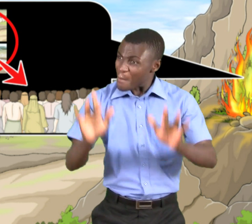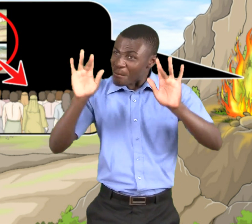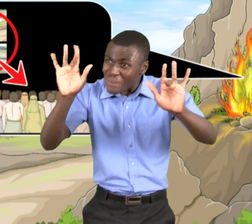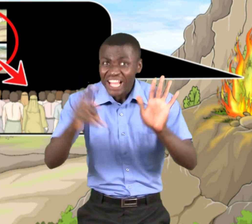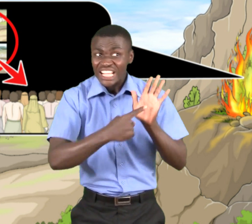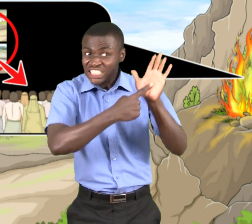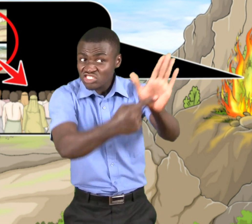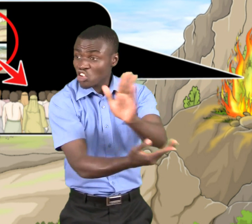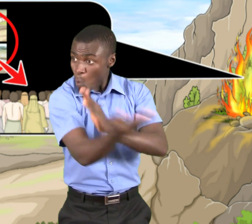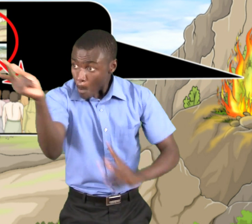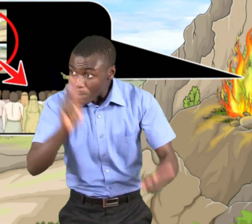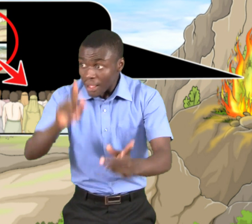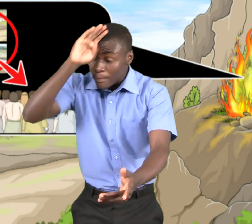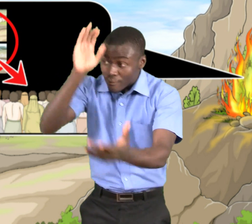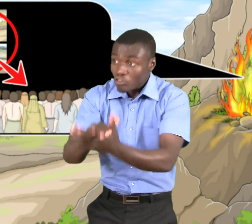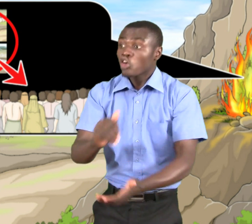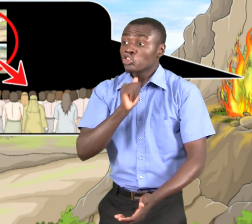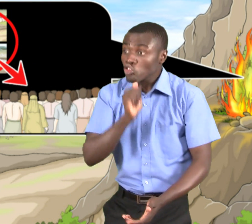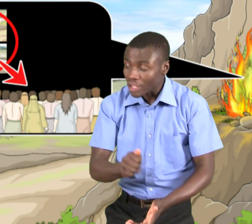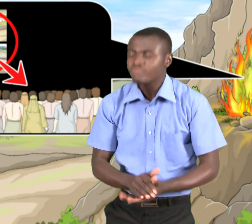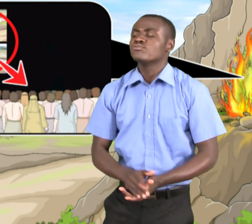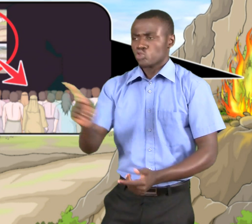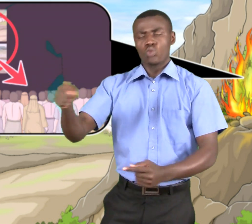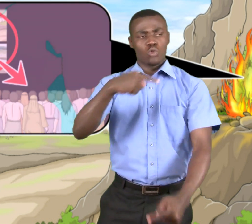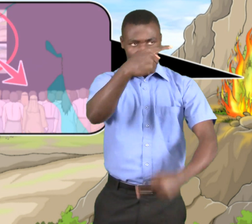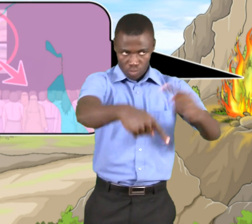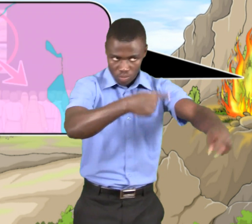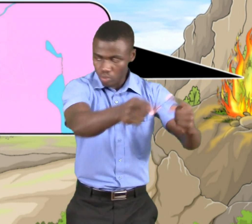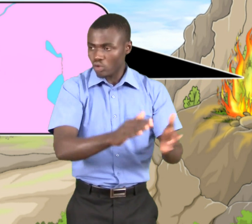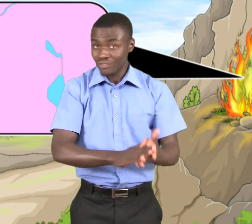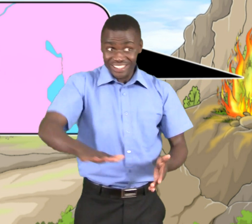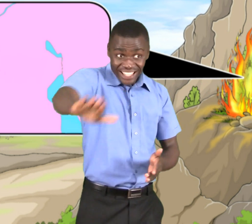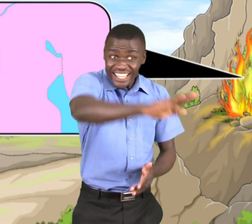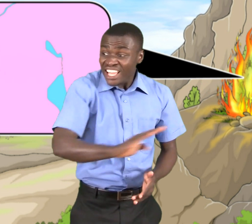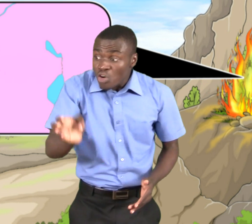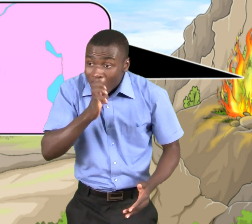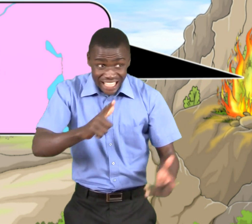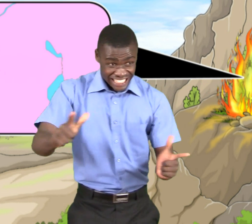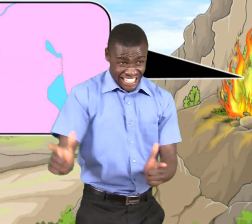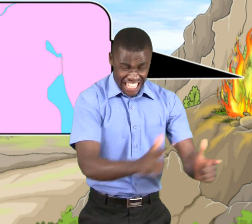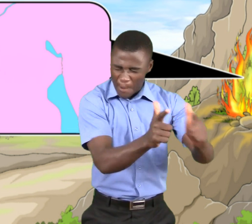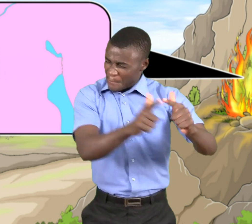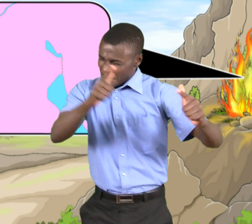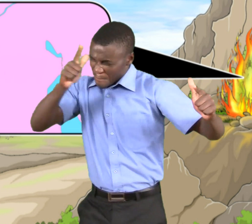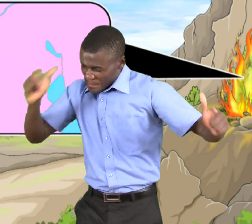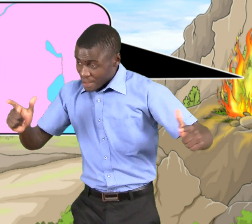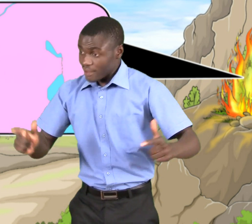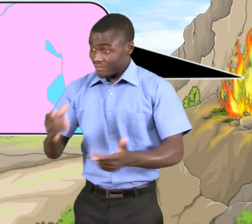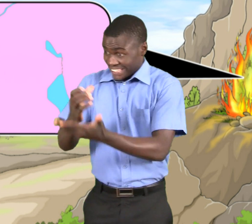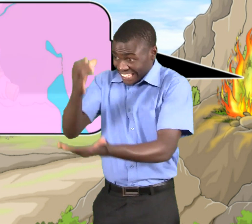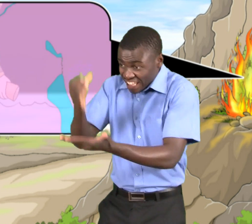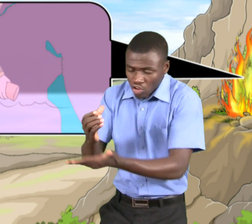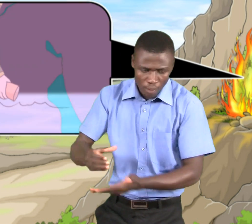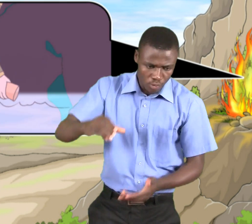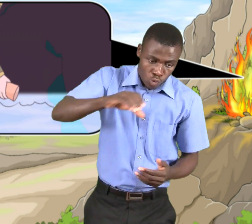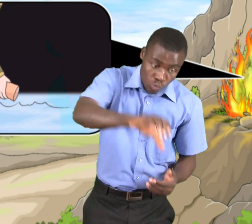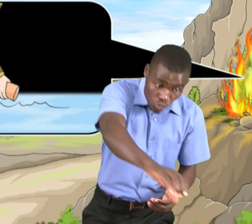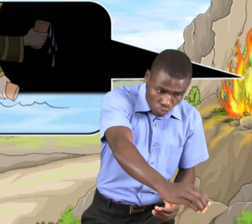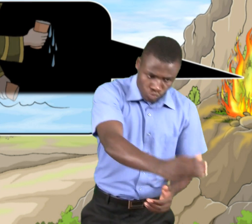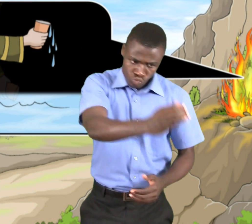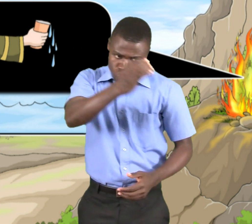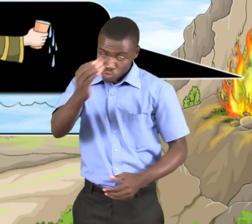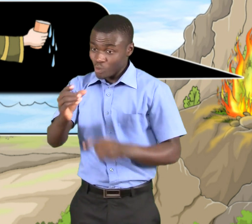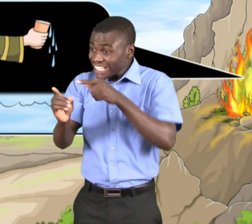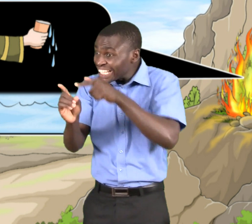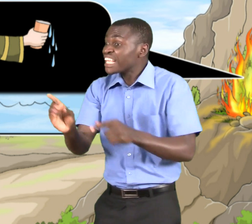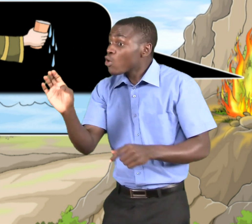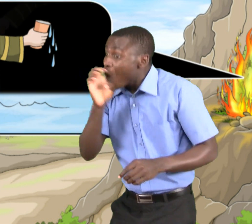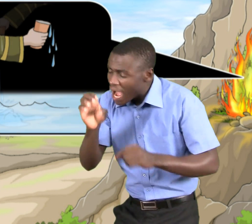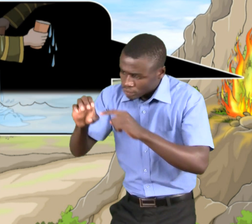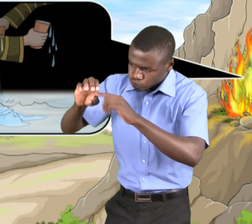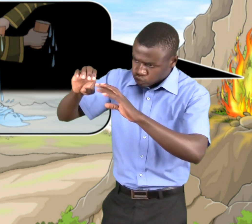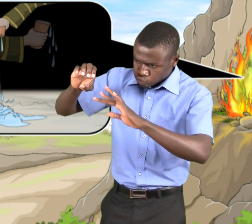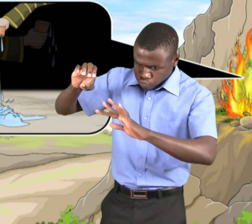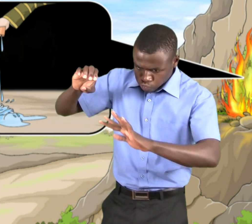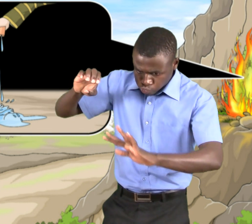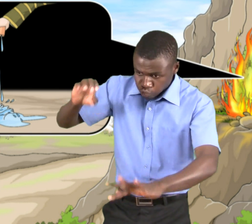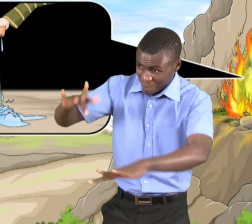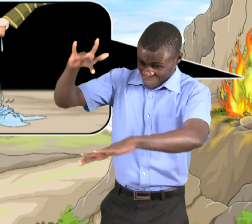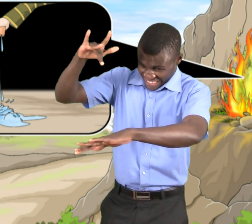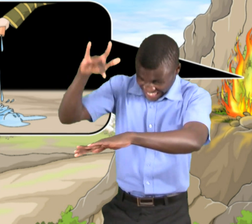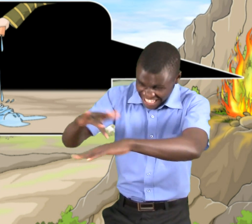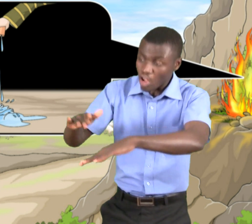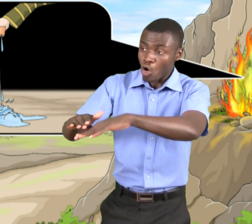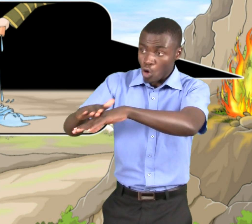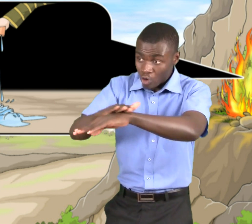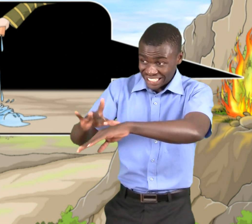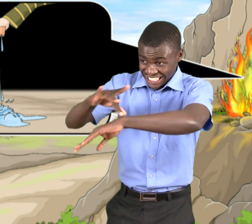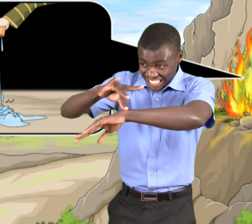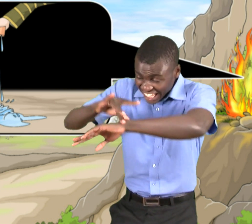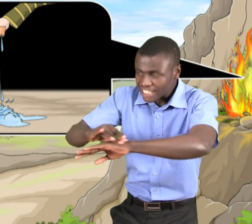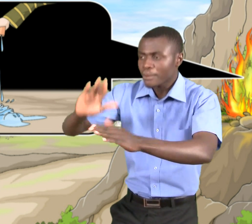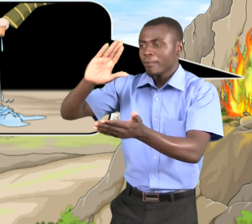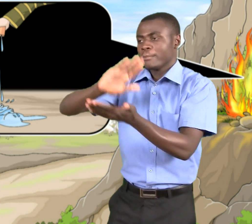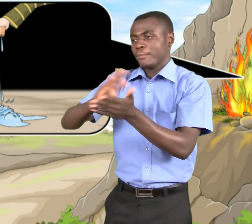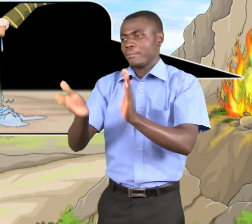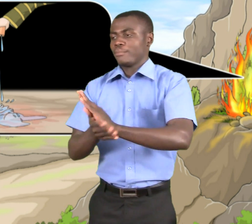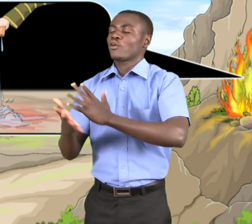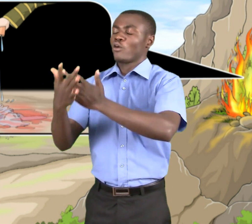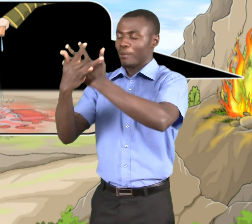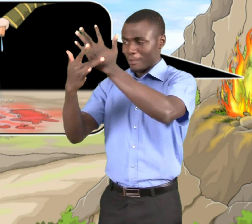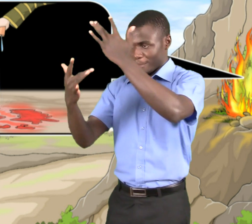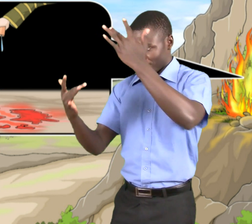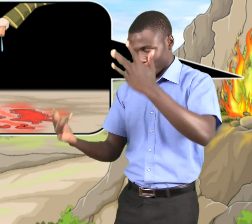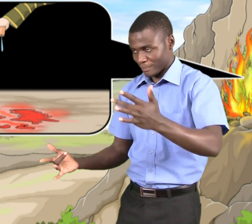But if they do not believe even these two signs or listen to your voice, take some water from the Nile and pour it on the dry ground.